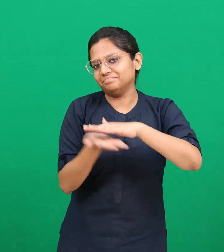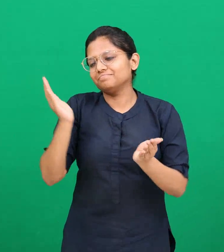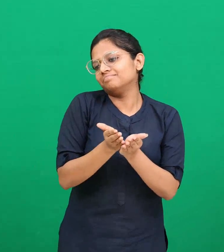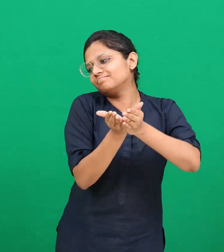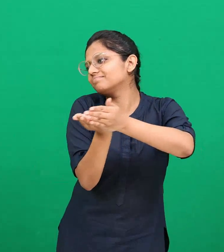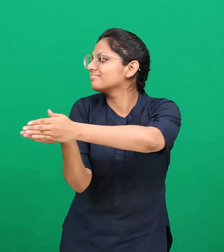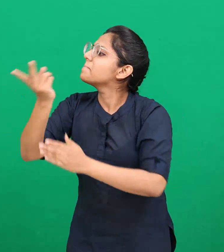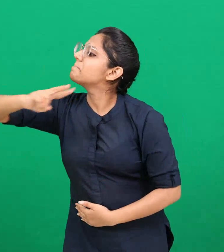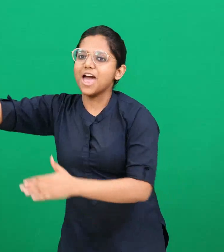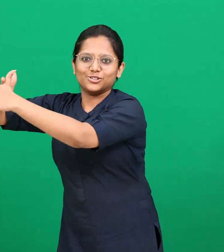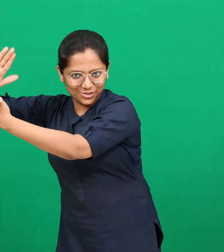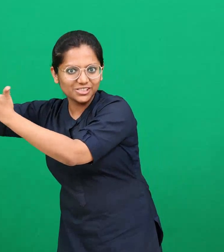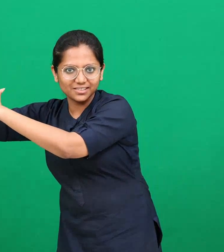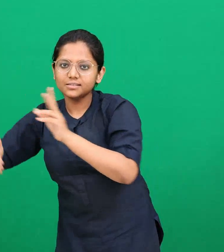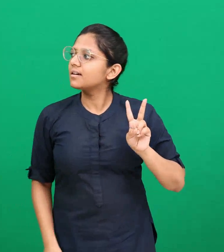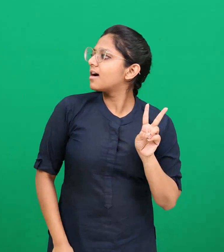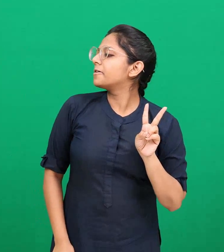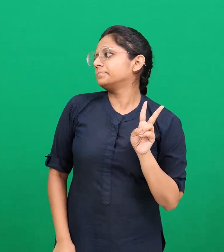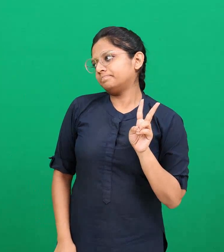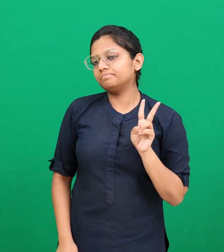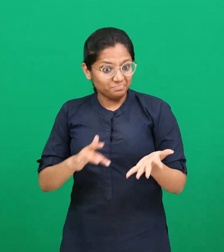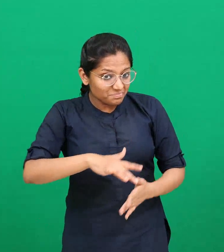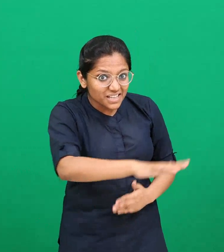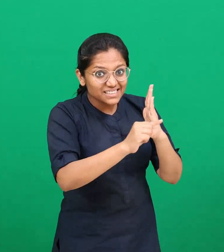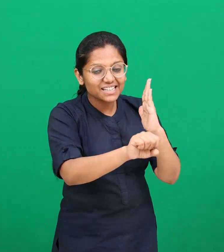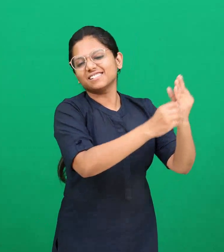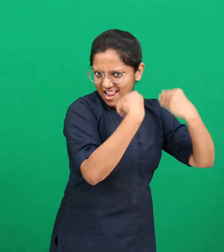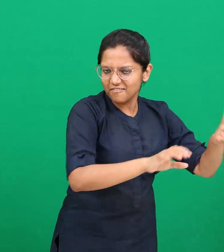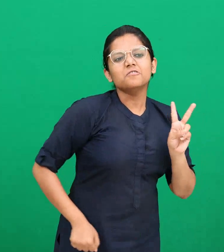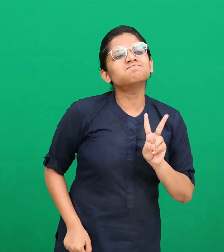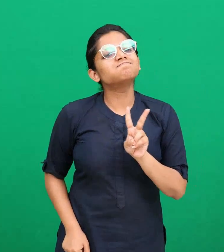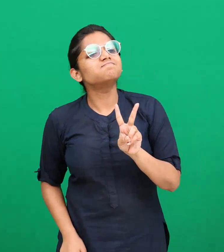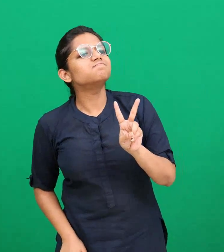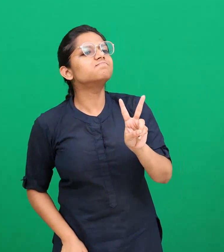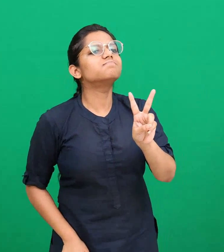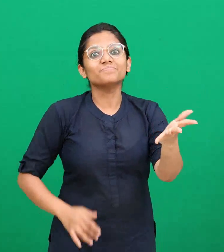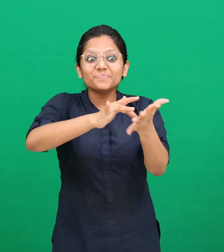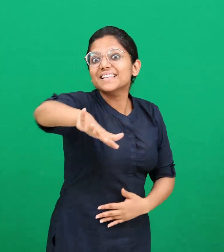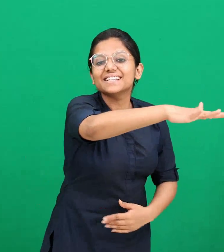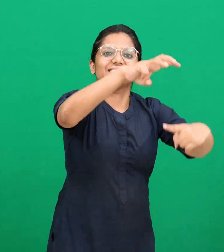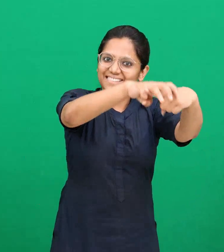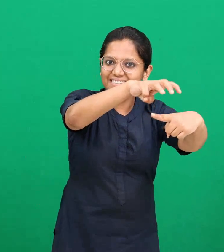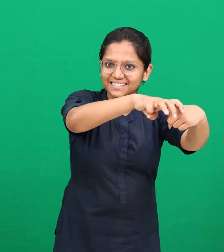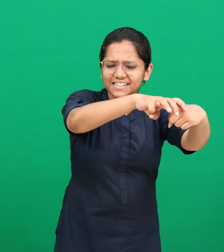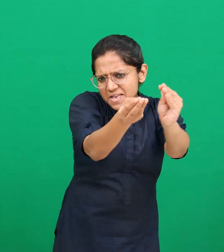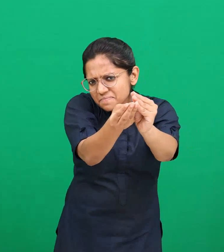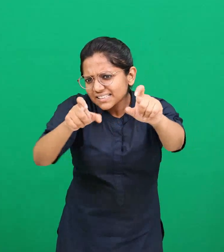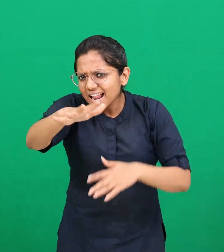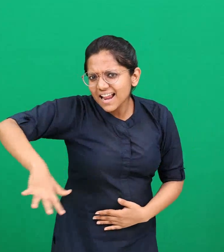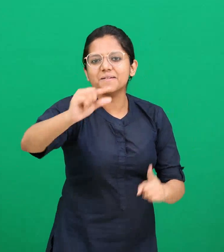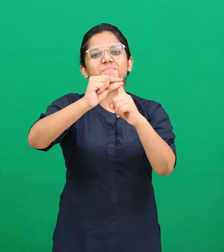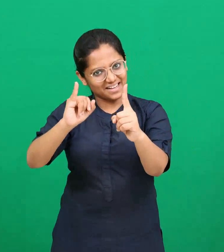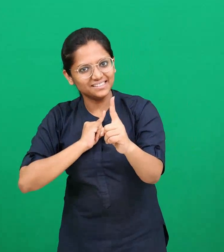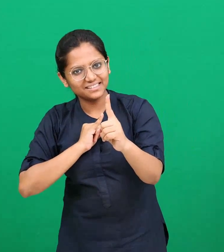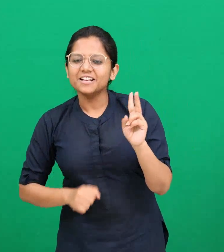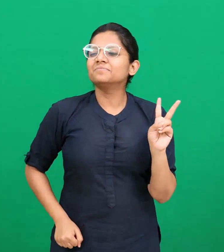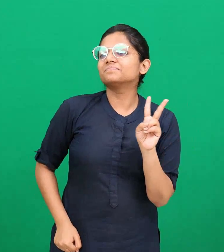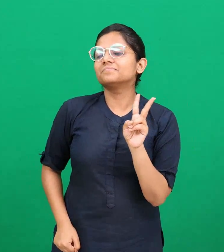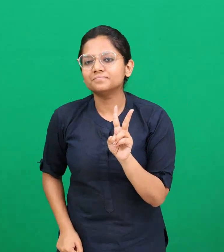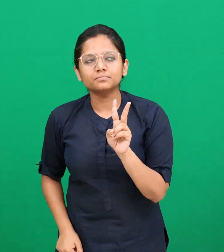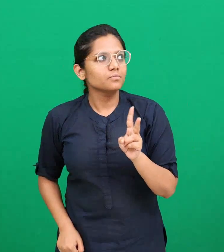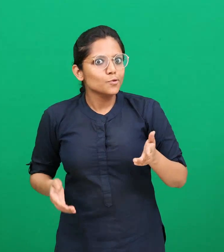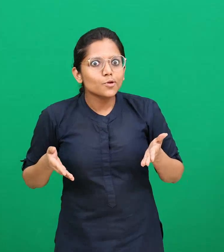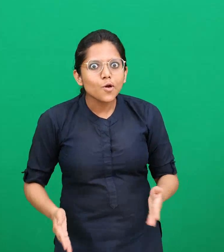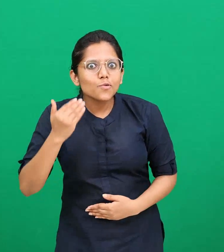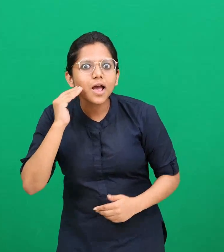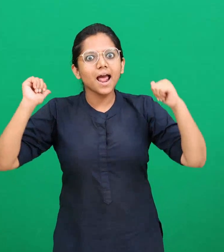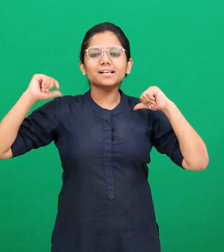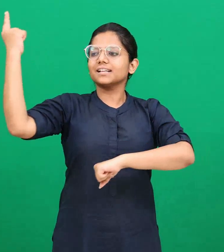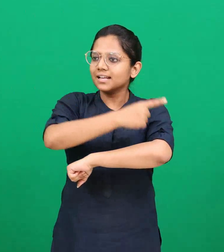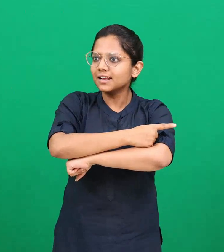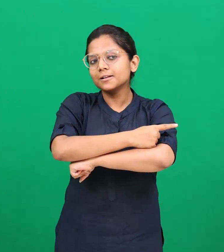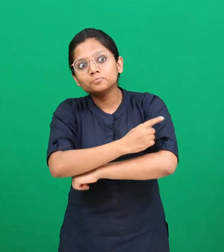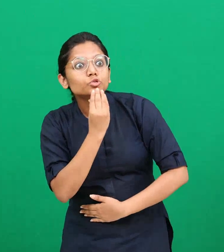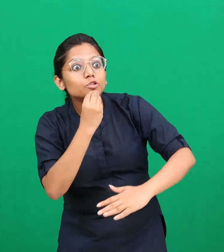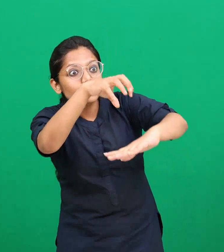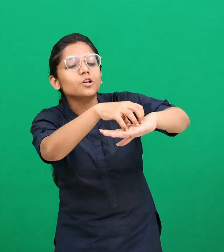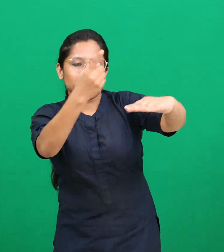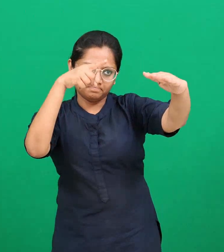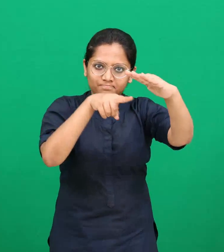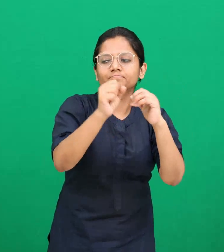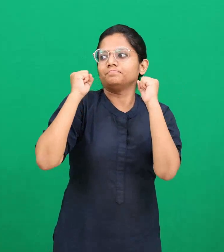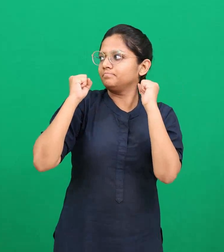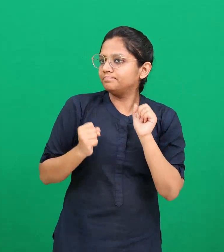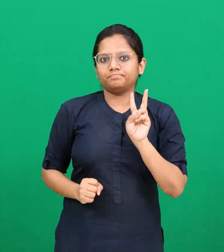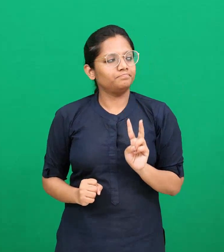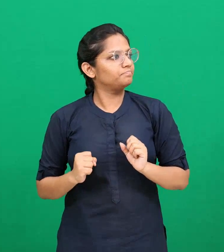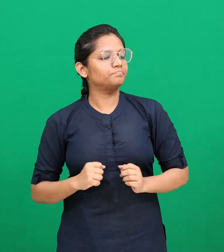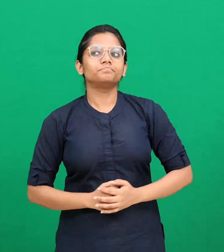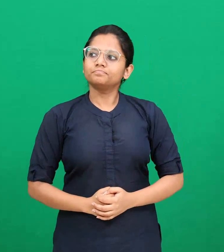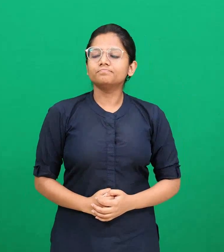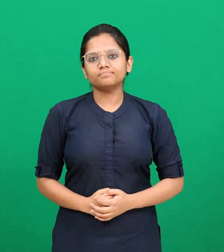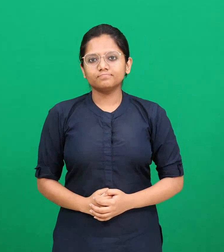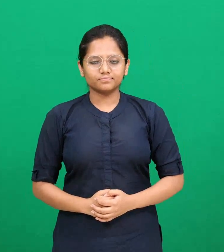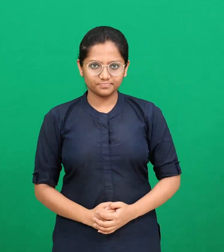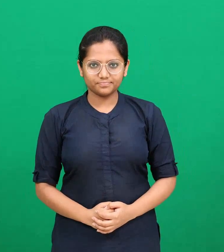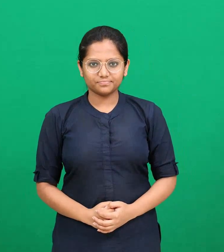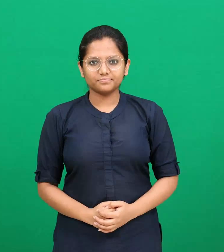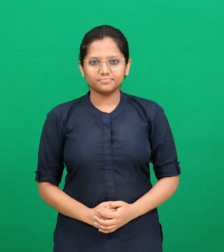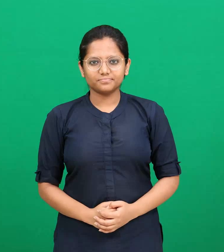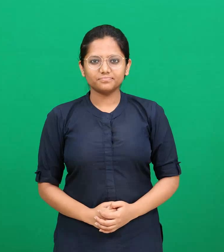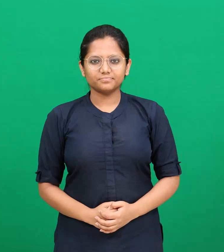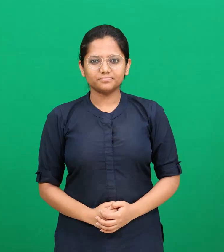And from Perga, they traveled inland to Pisidian Antioch, where they entered the synagogue on the Sabbath and sat down.